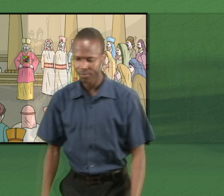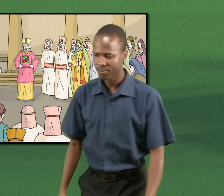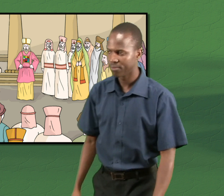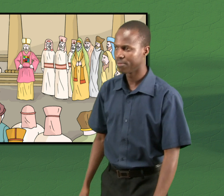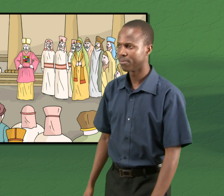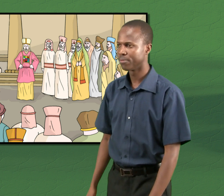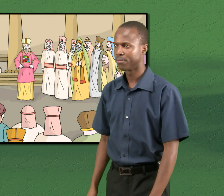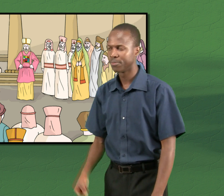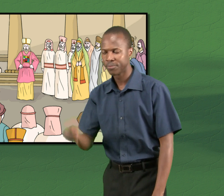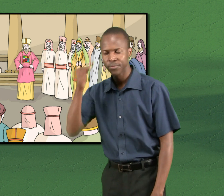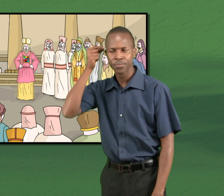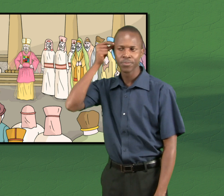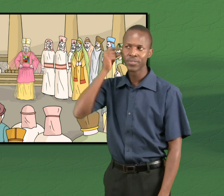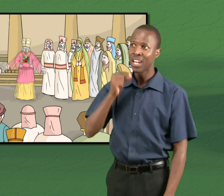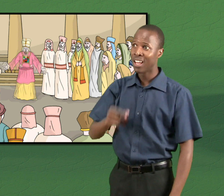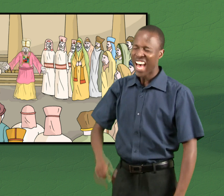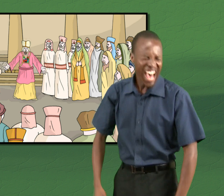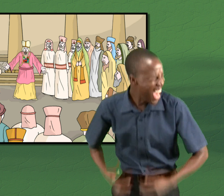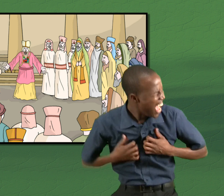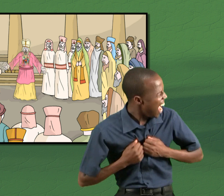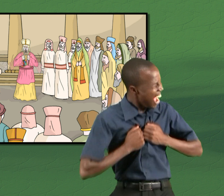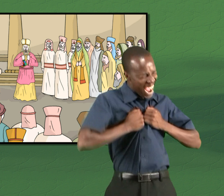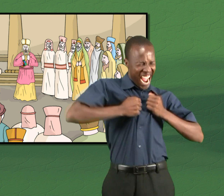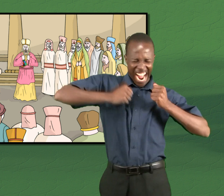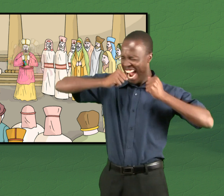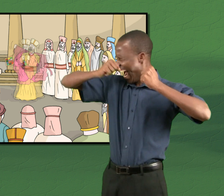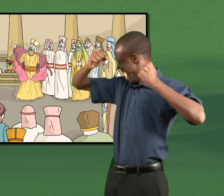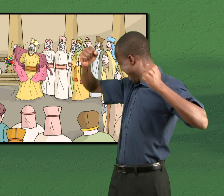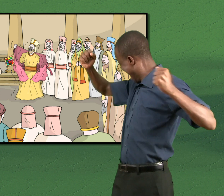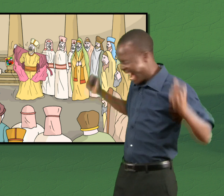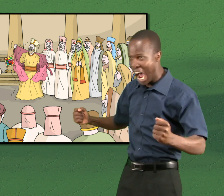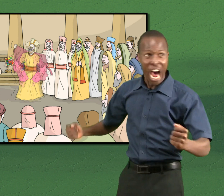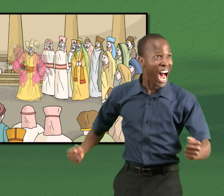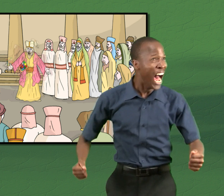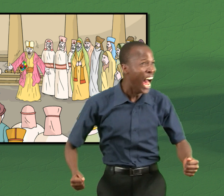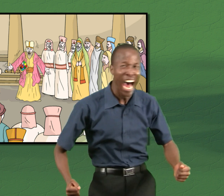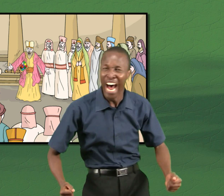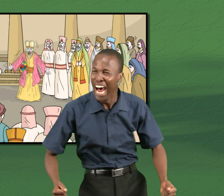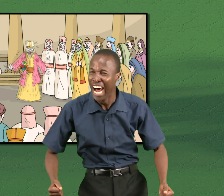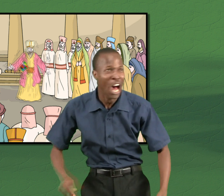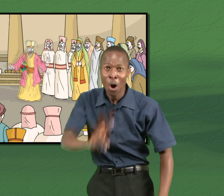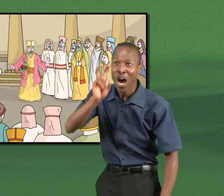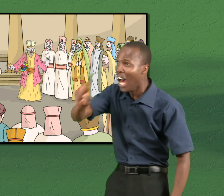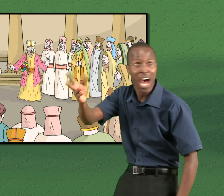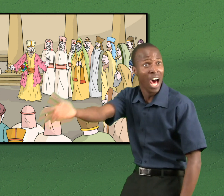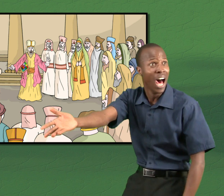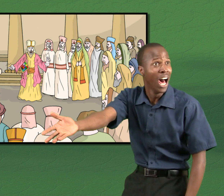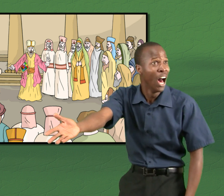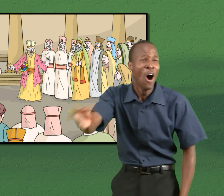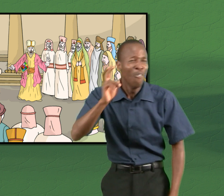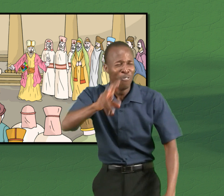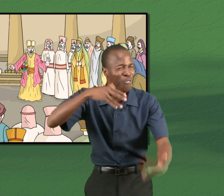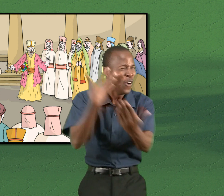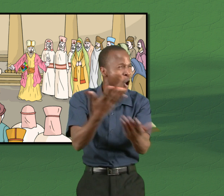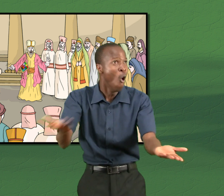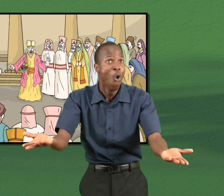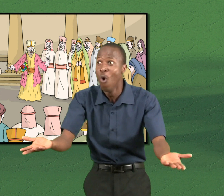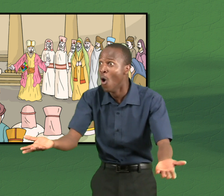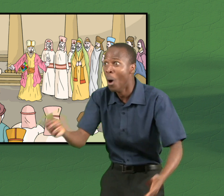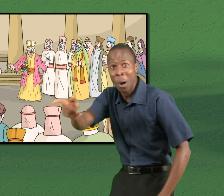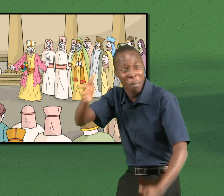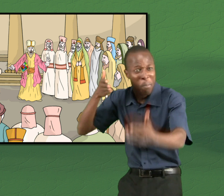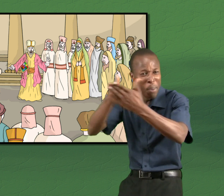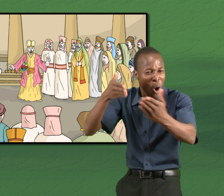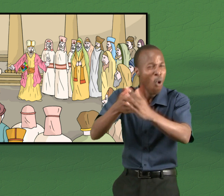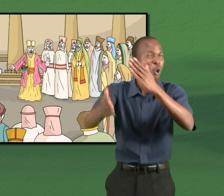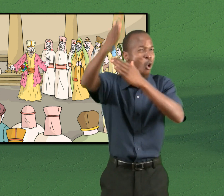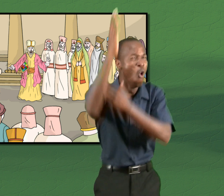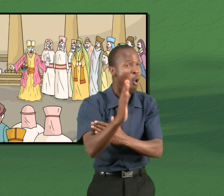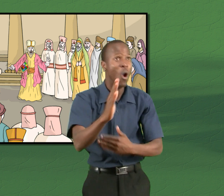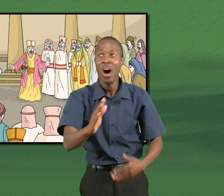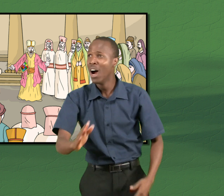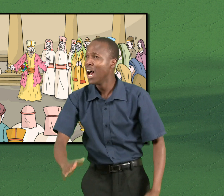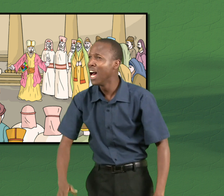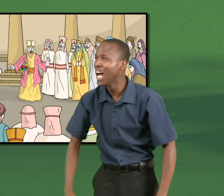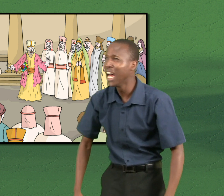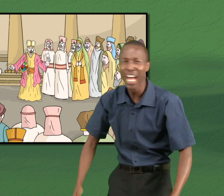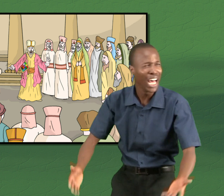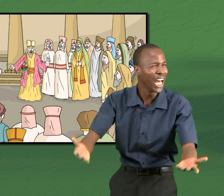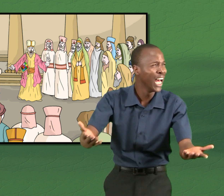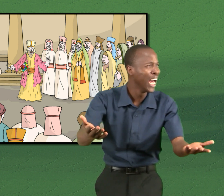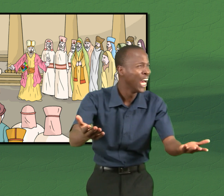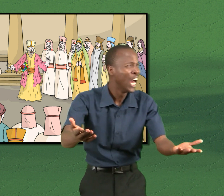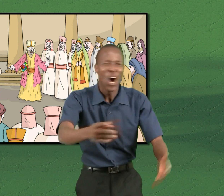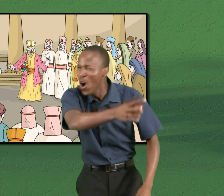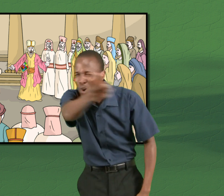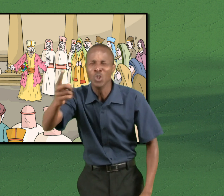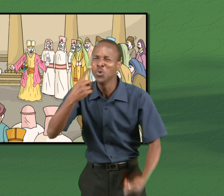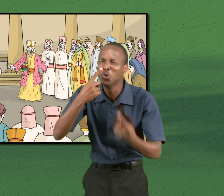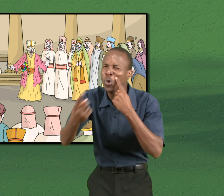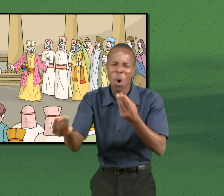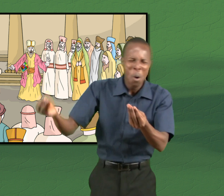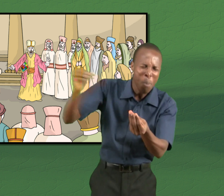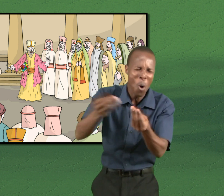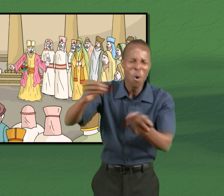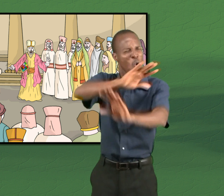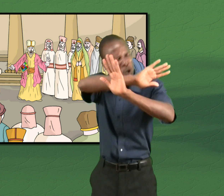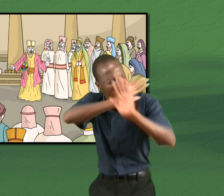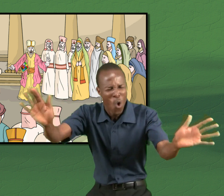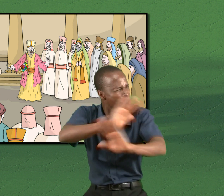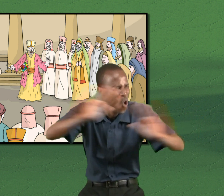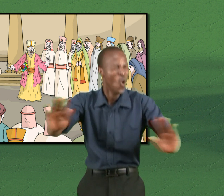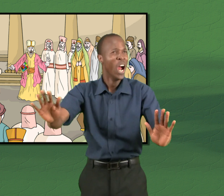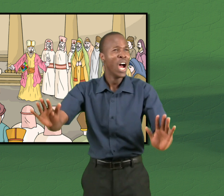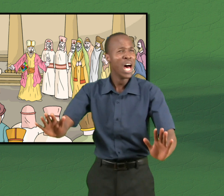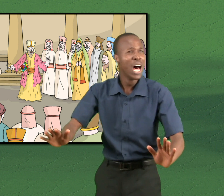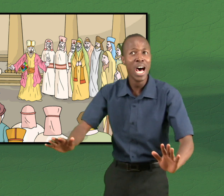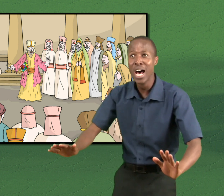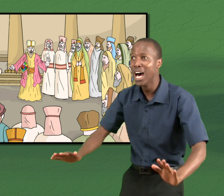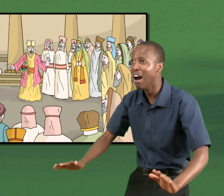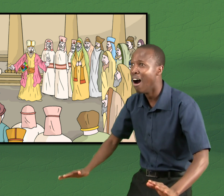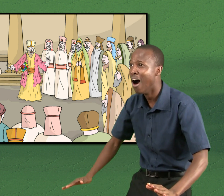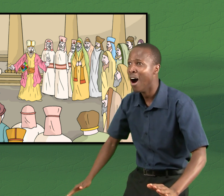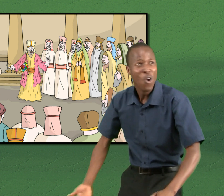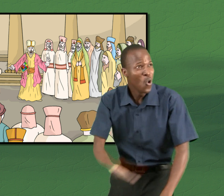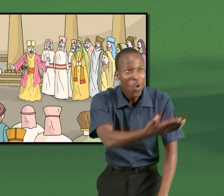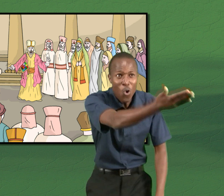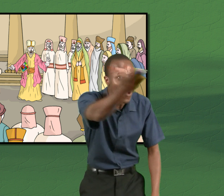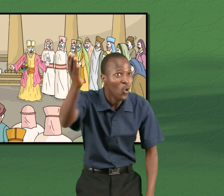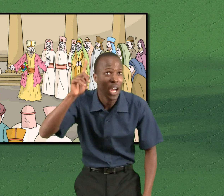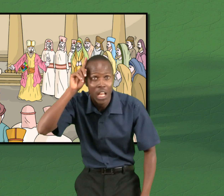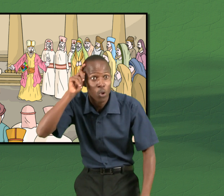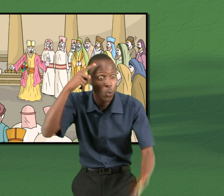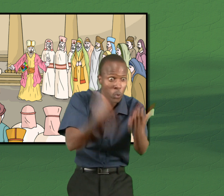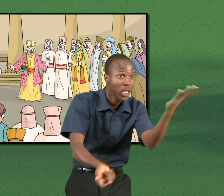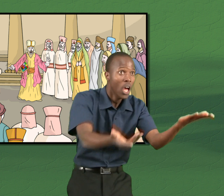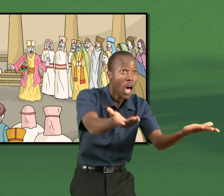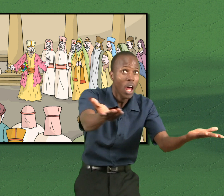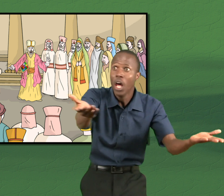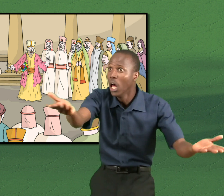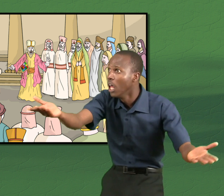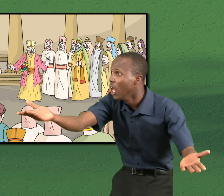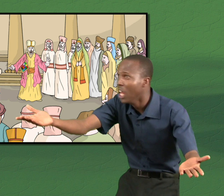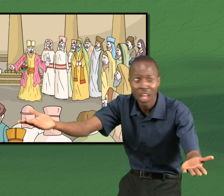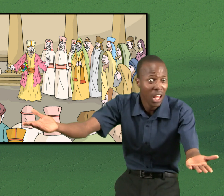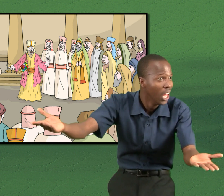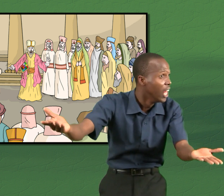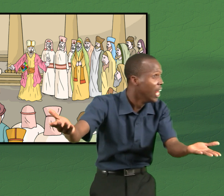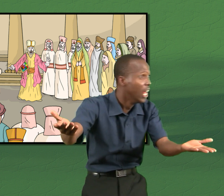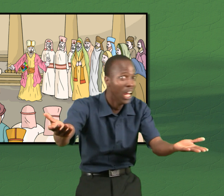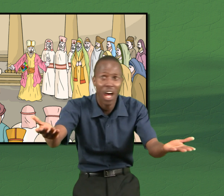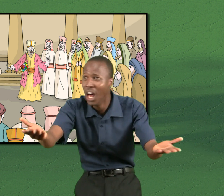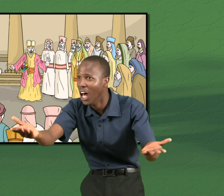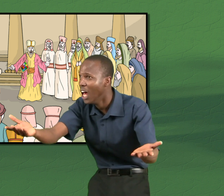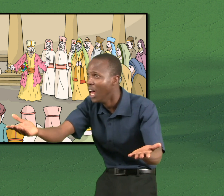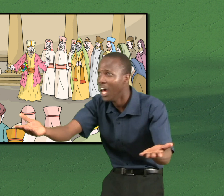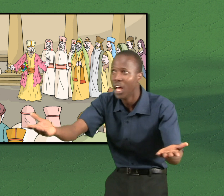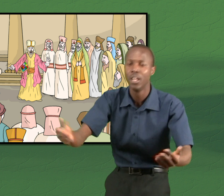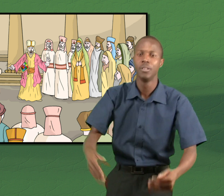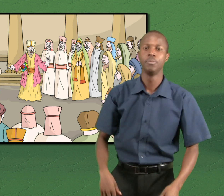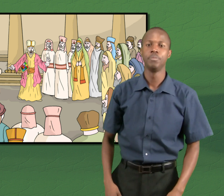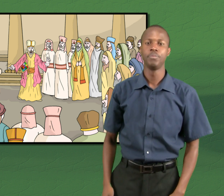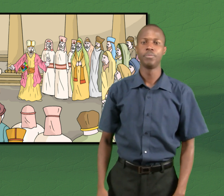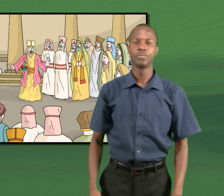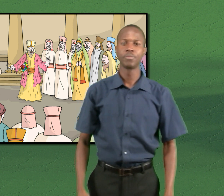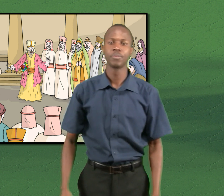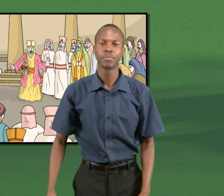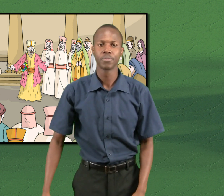At this, the high priest tore his clothes and declared, “He has blasphemed! Why do we need any more witnesses?